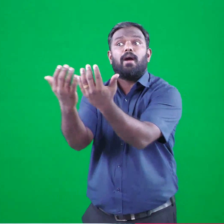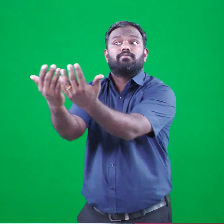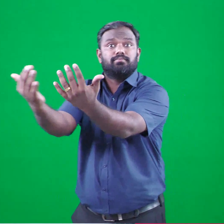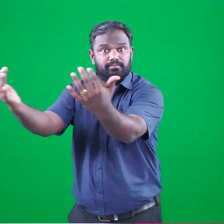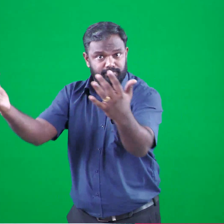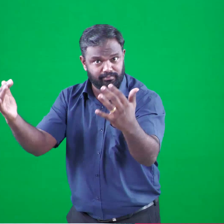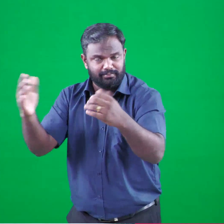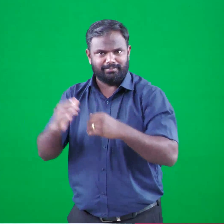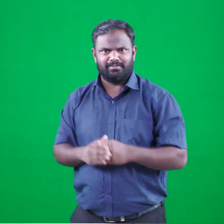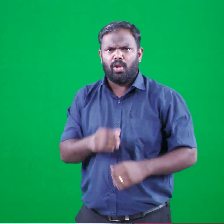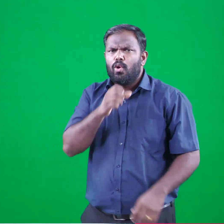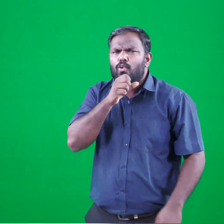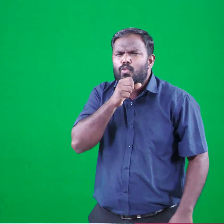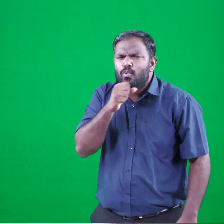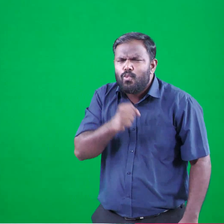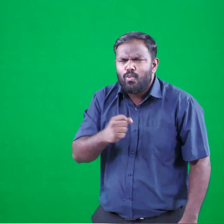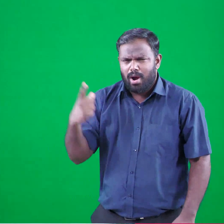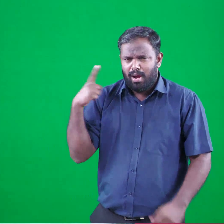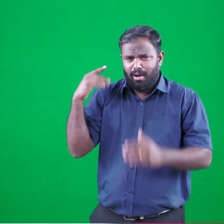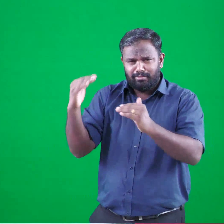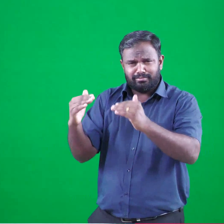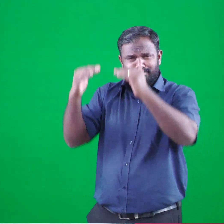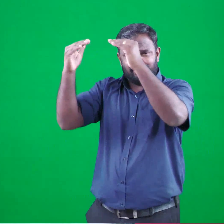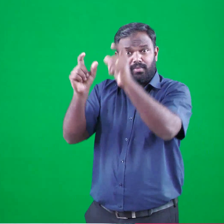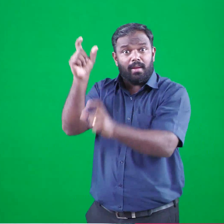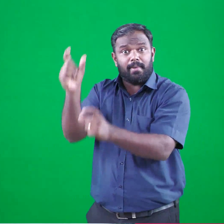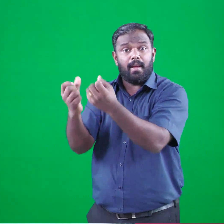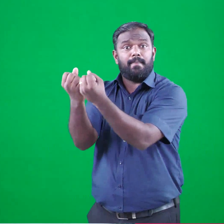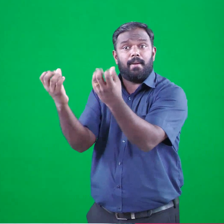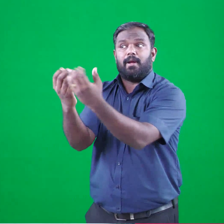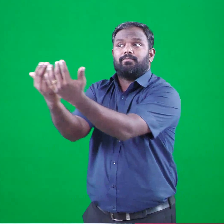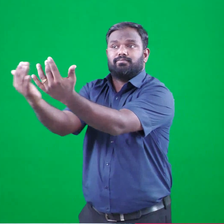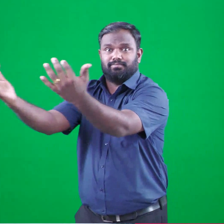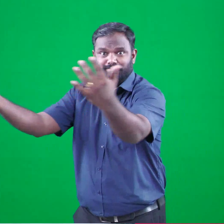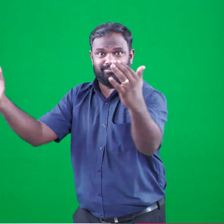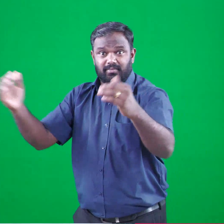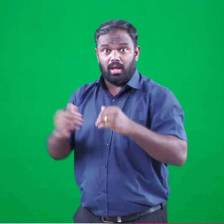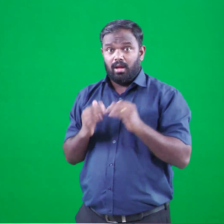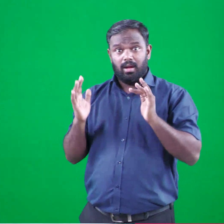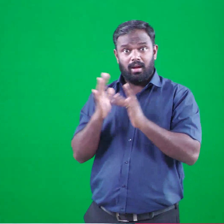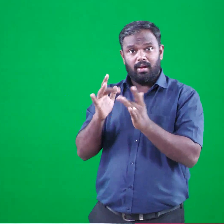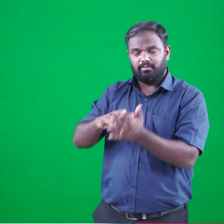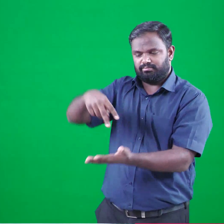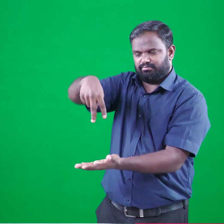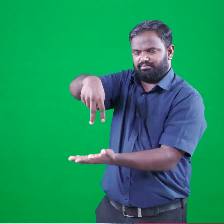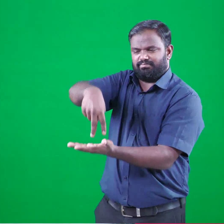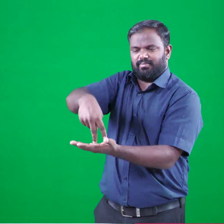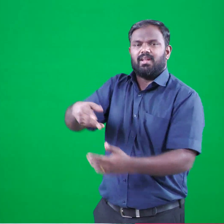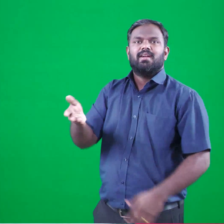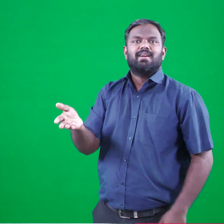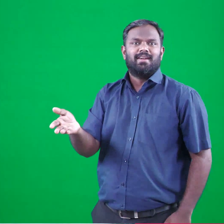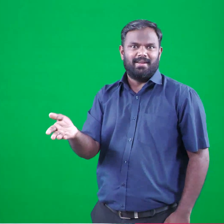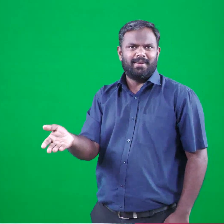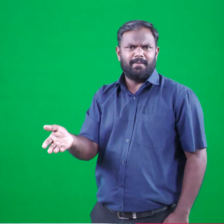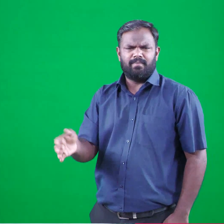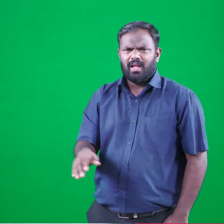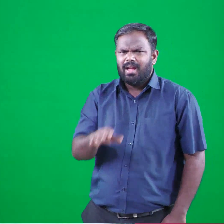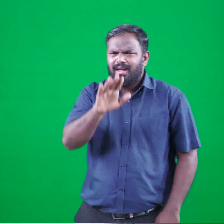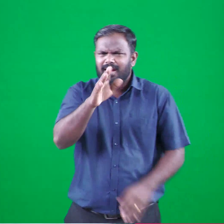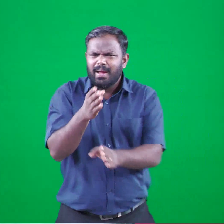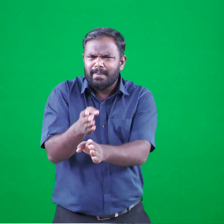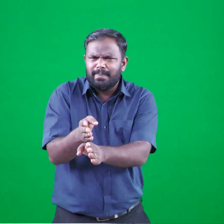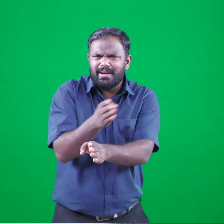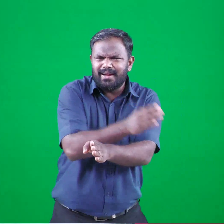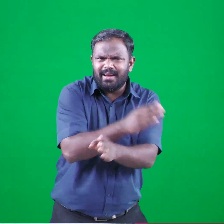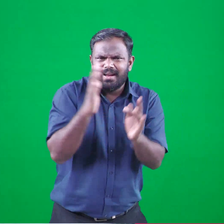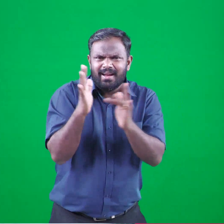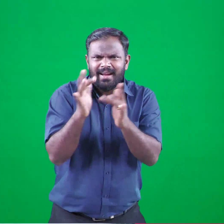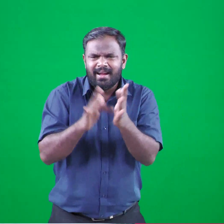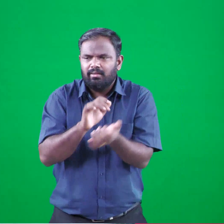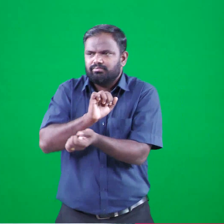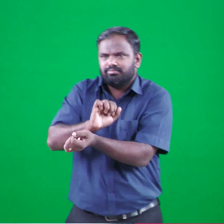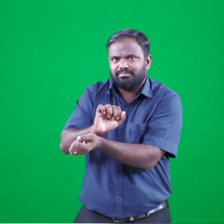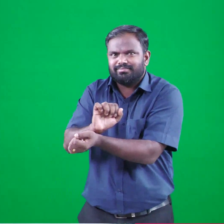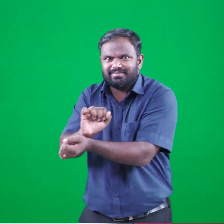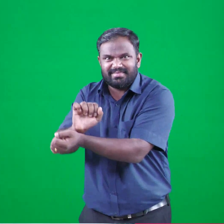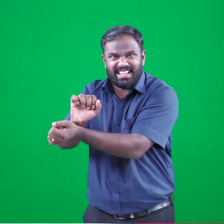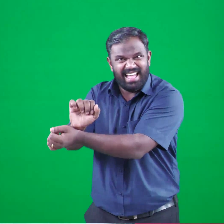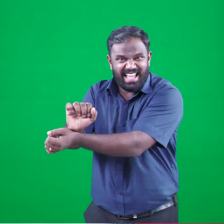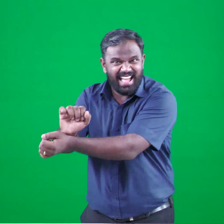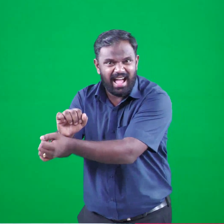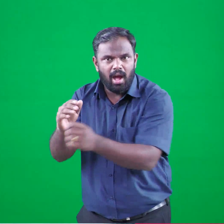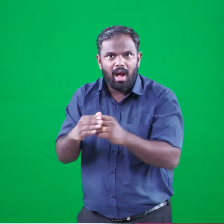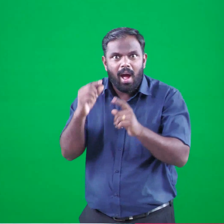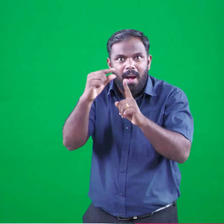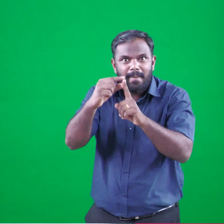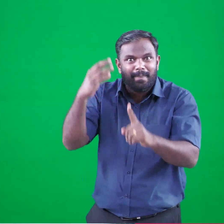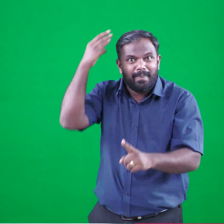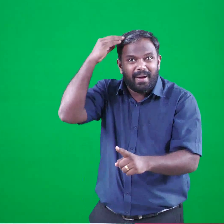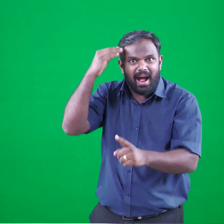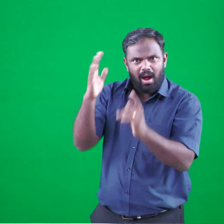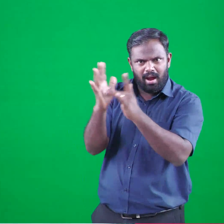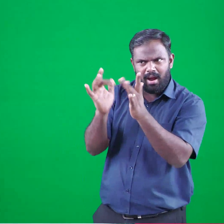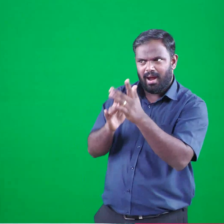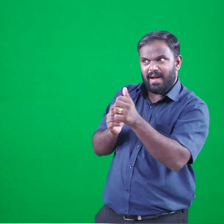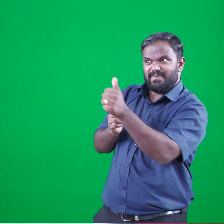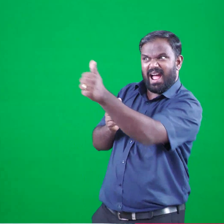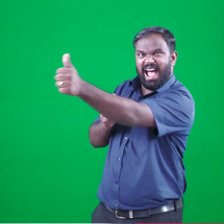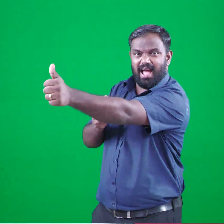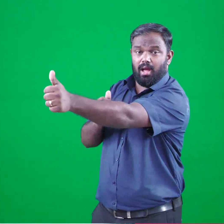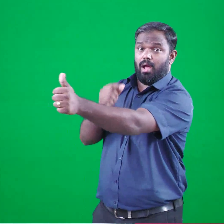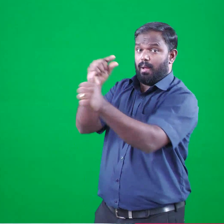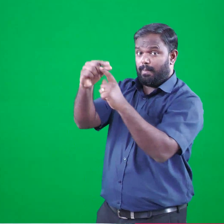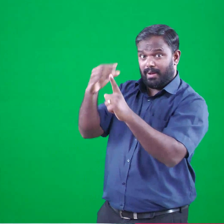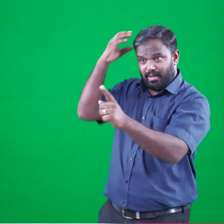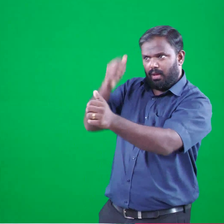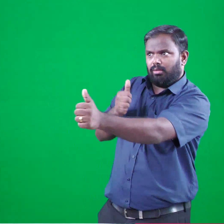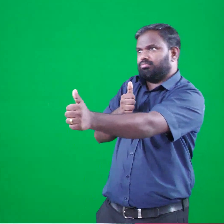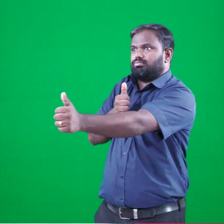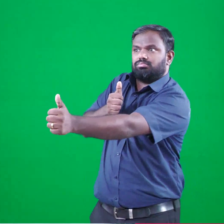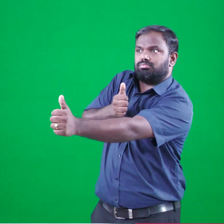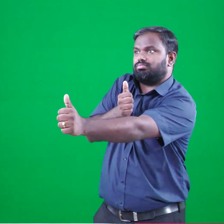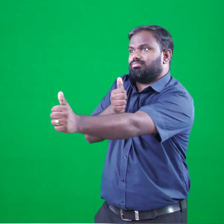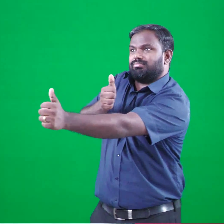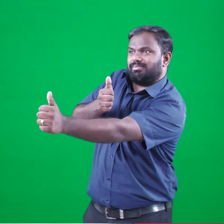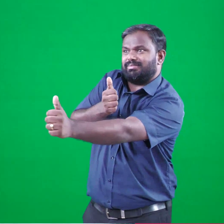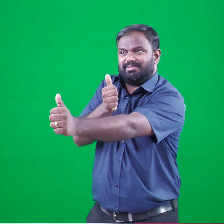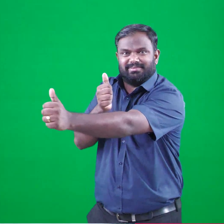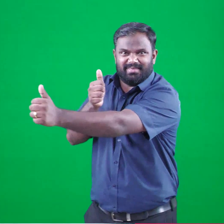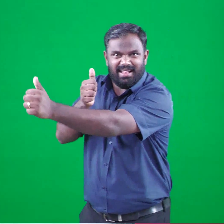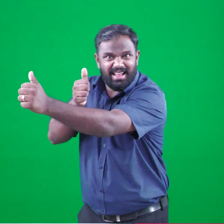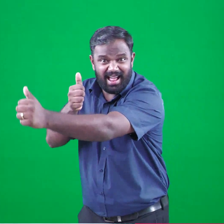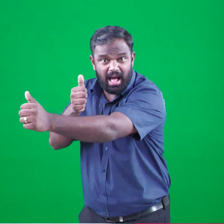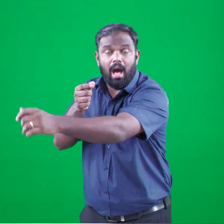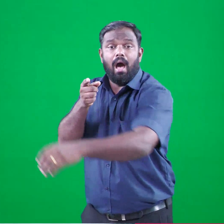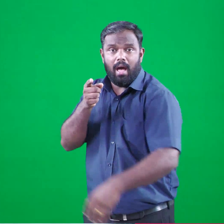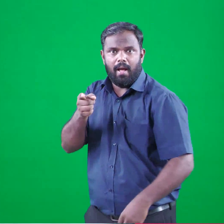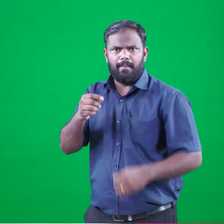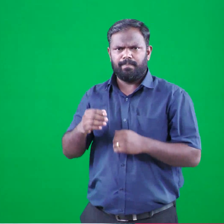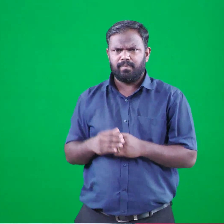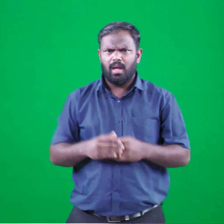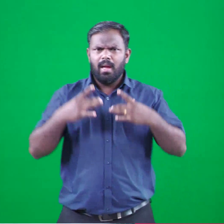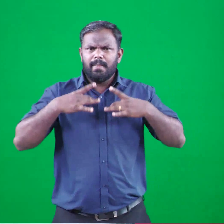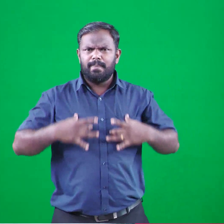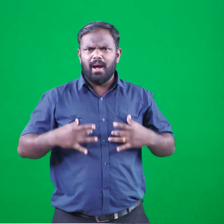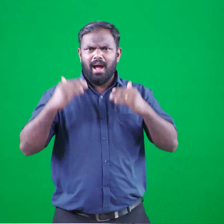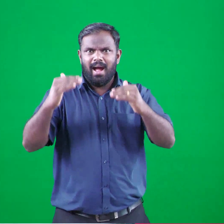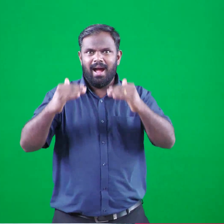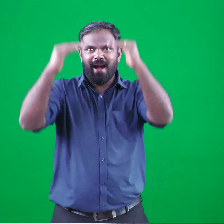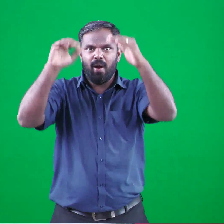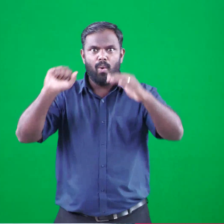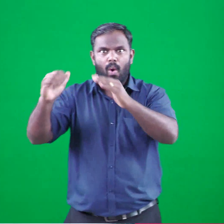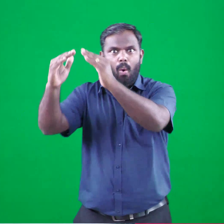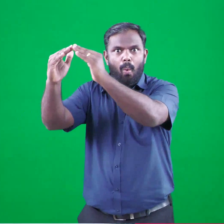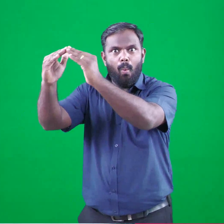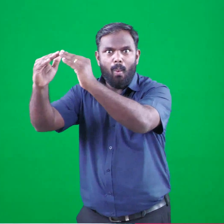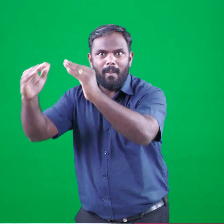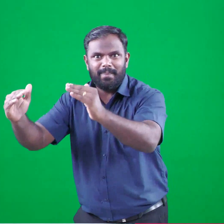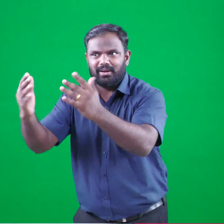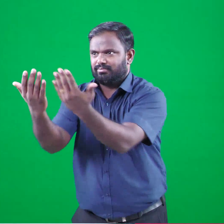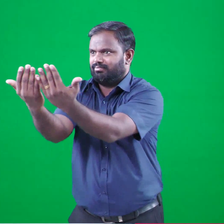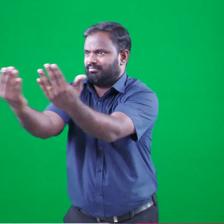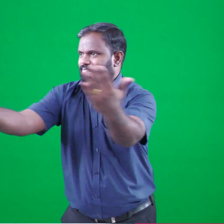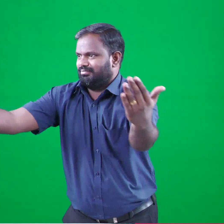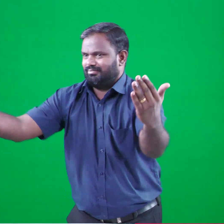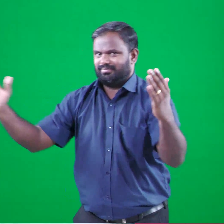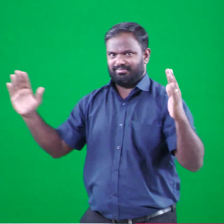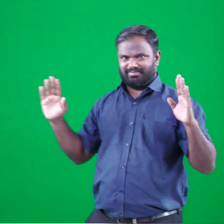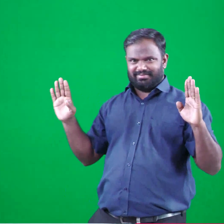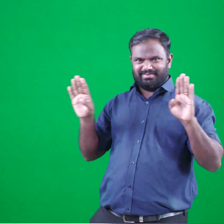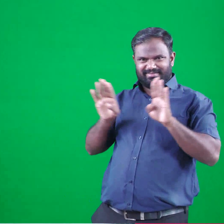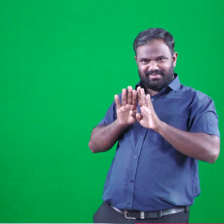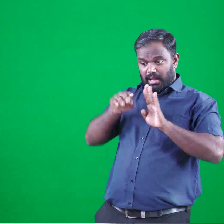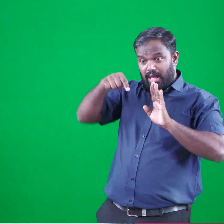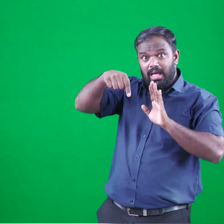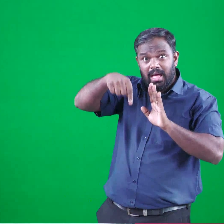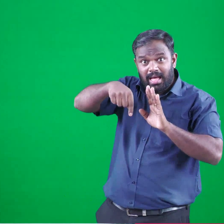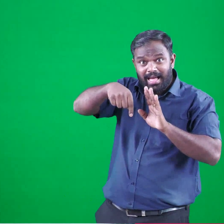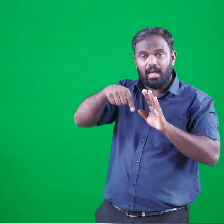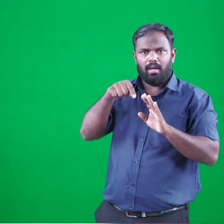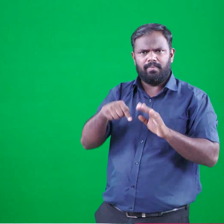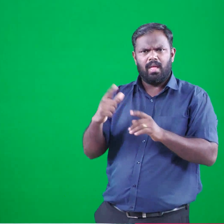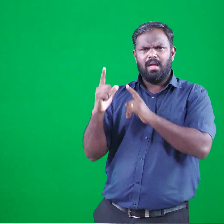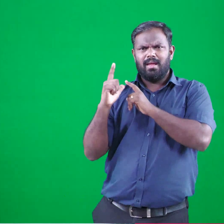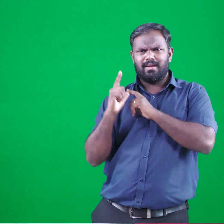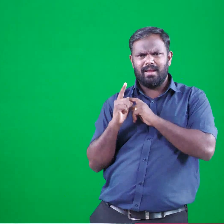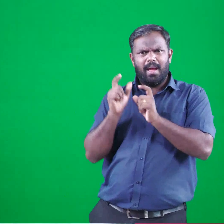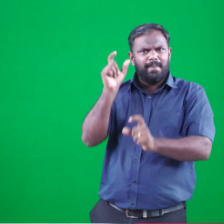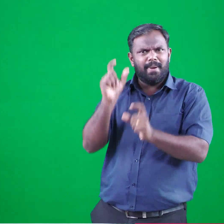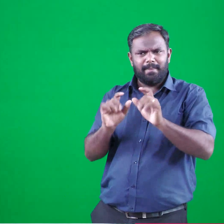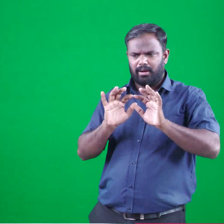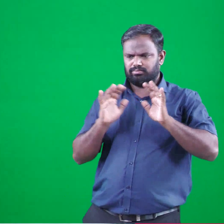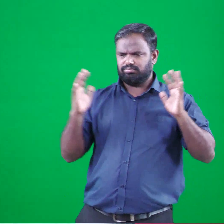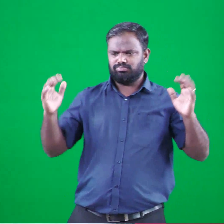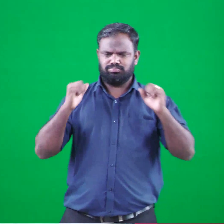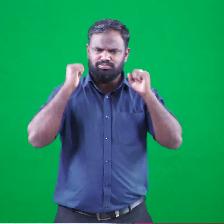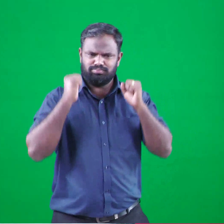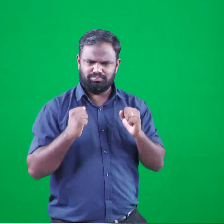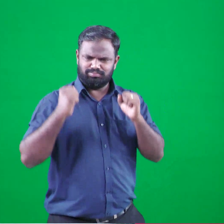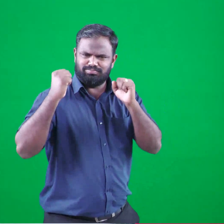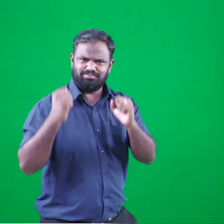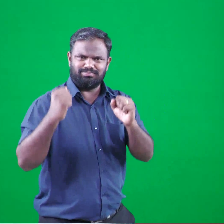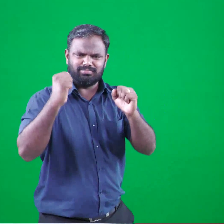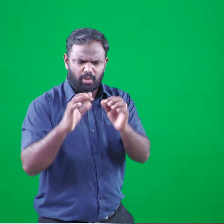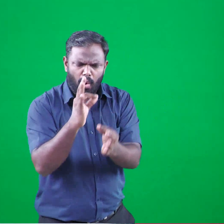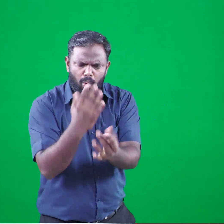Peter followed Him at a distance, right into the courtyard of the high priest.